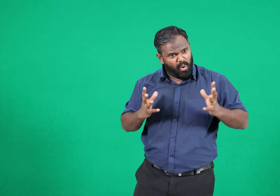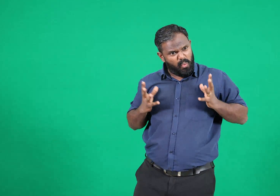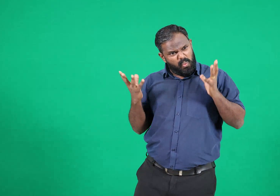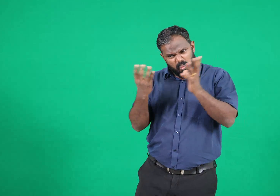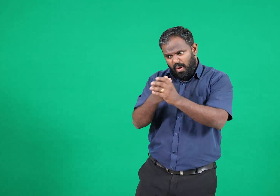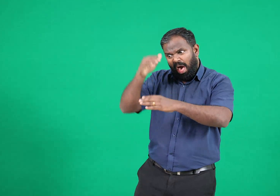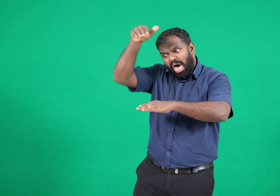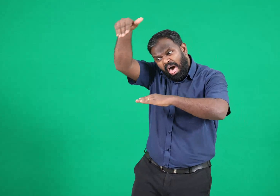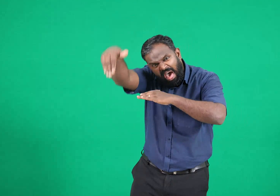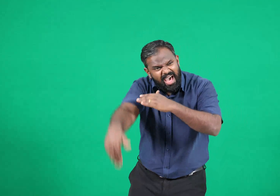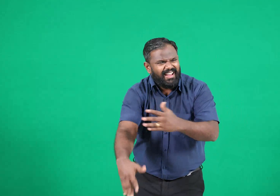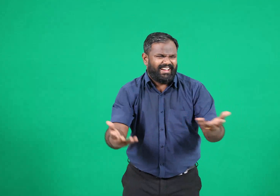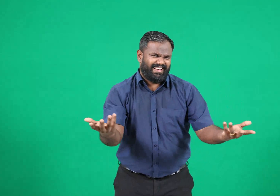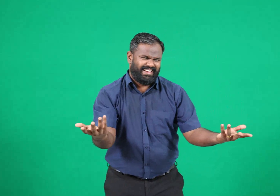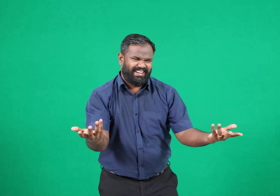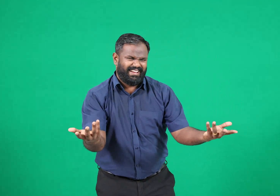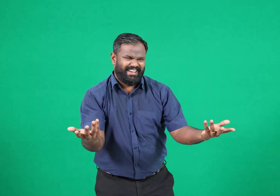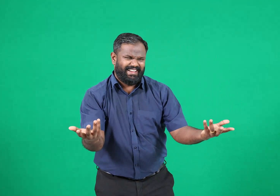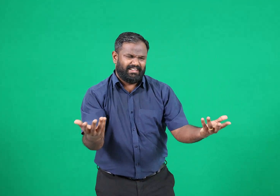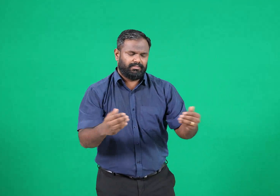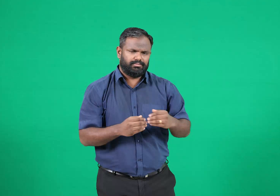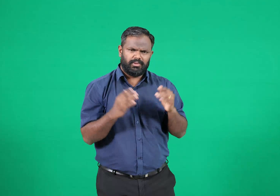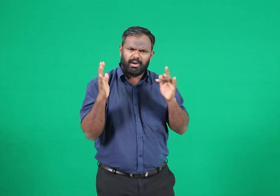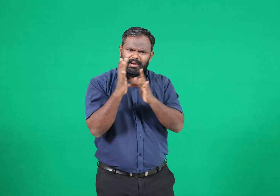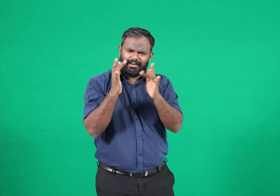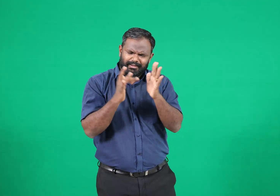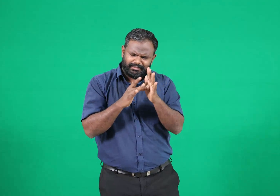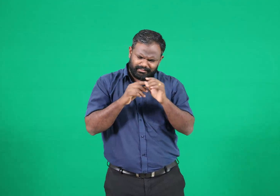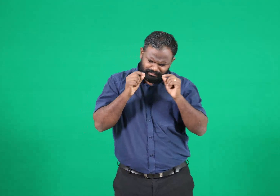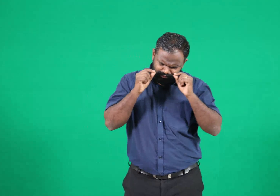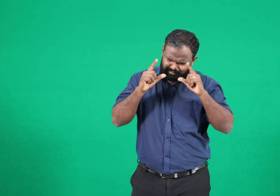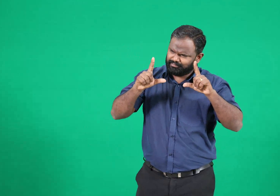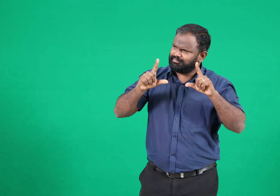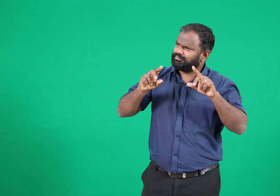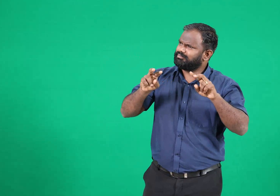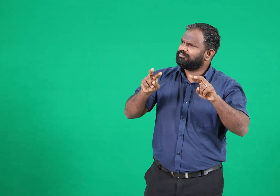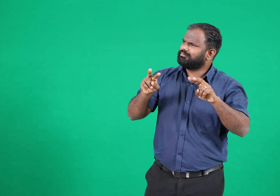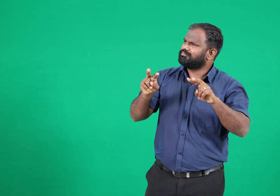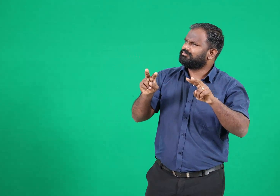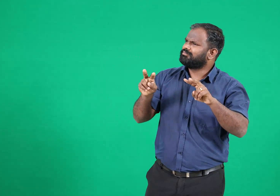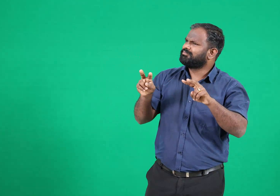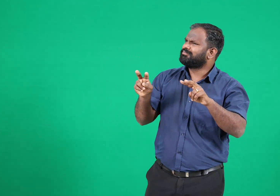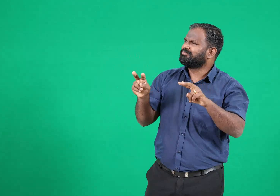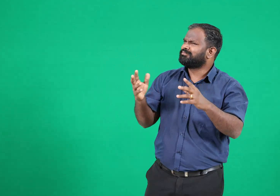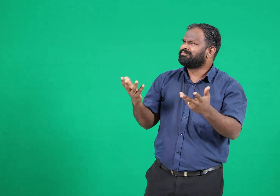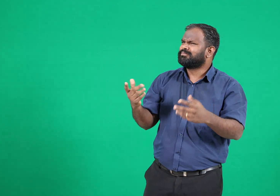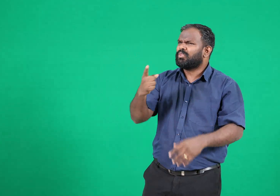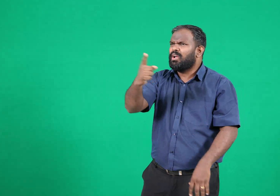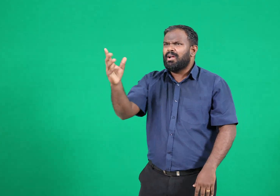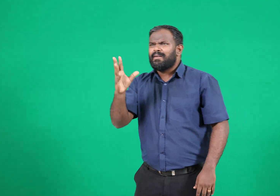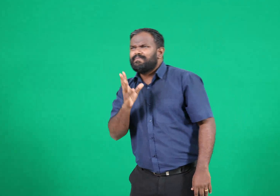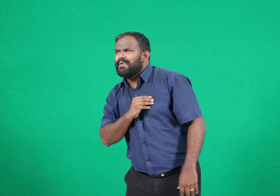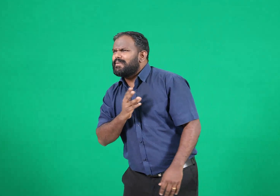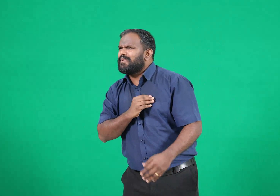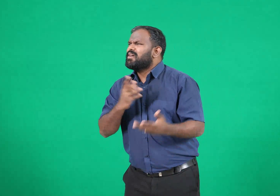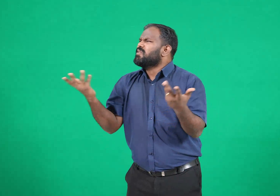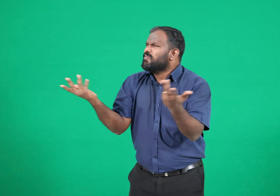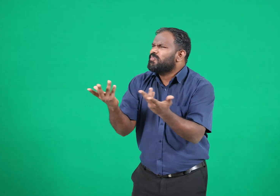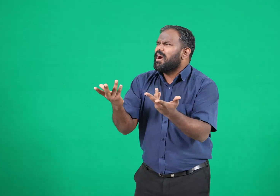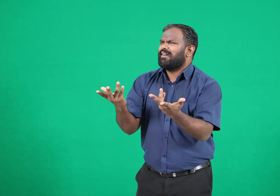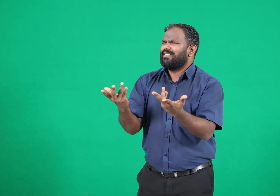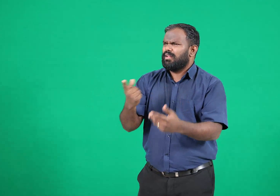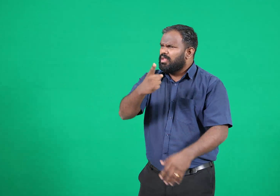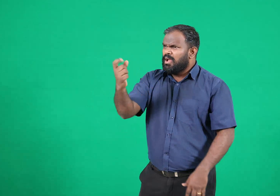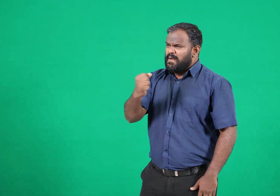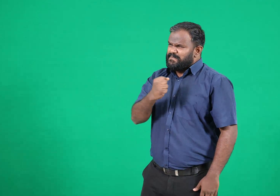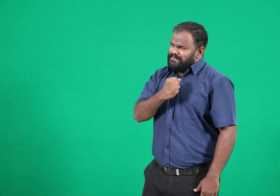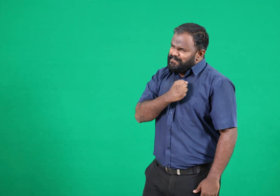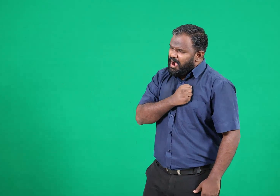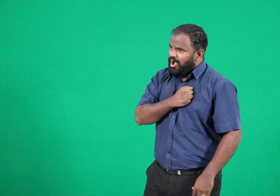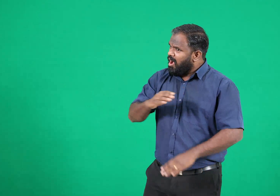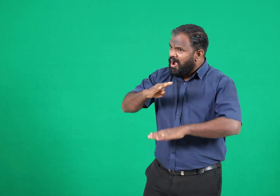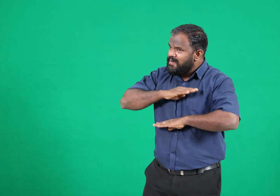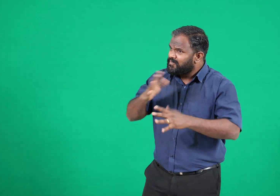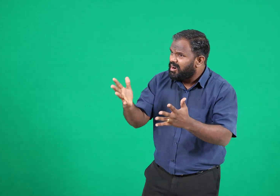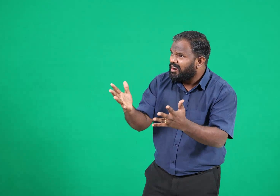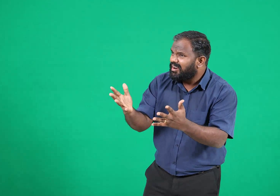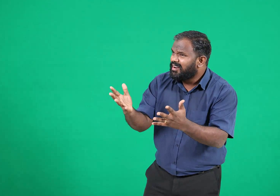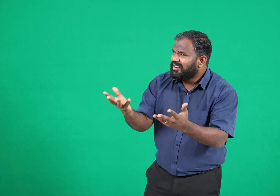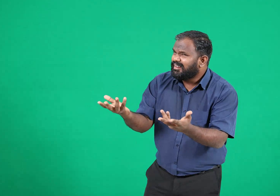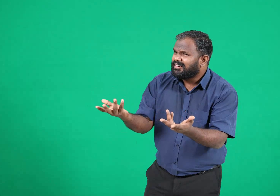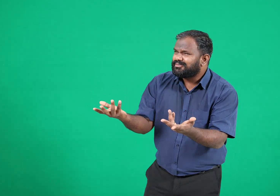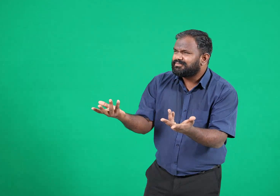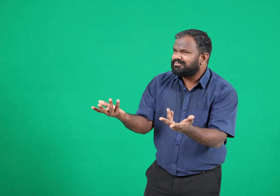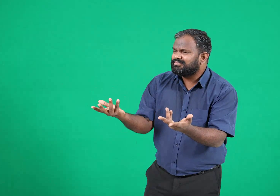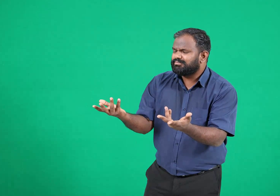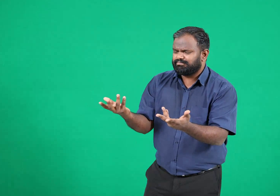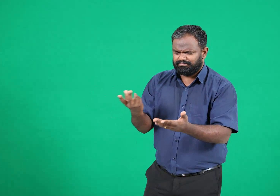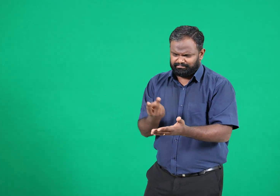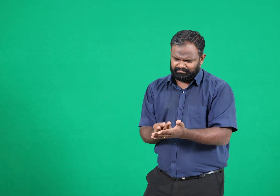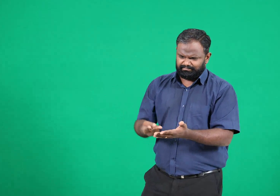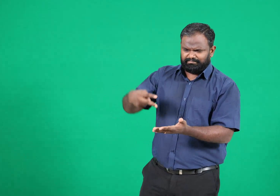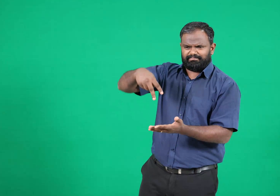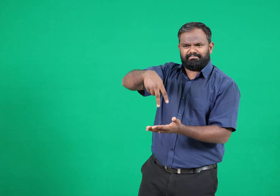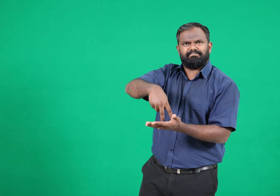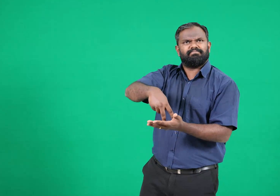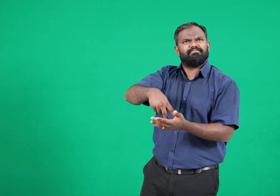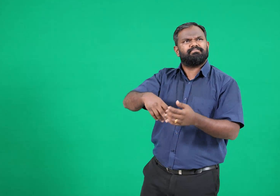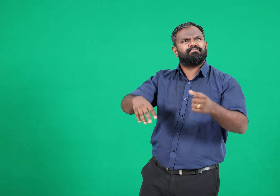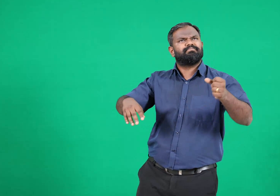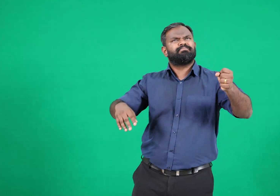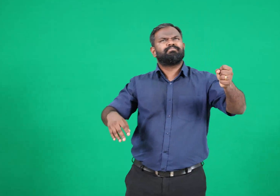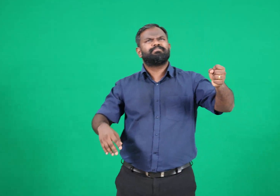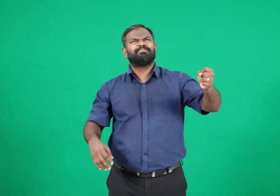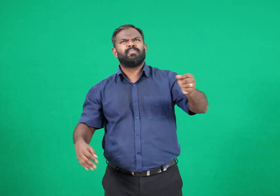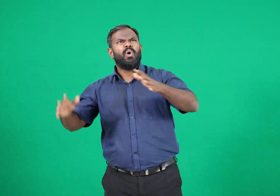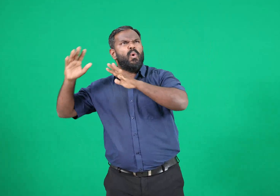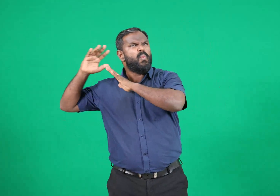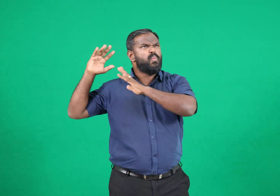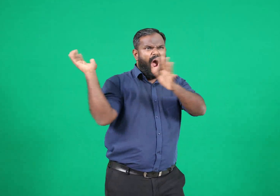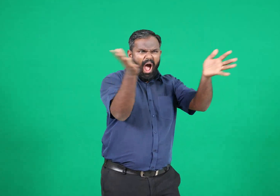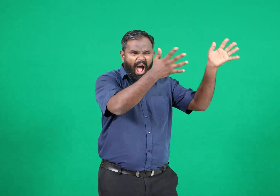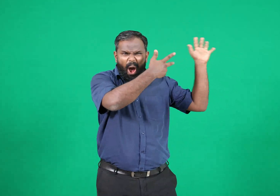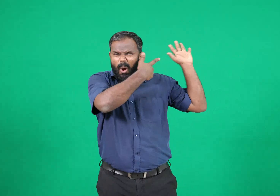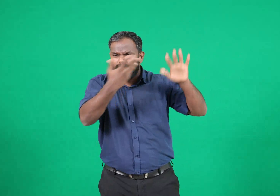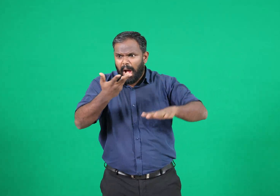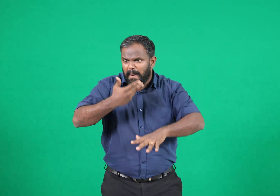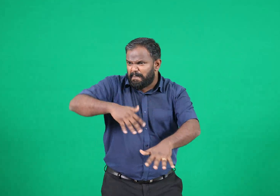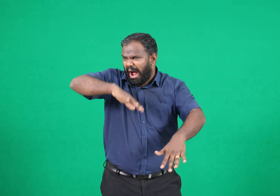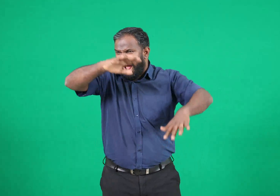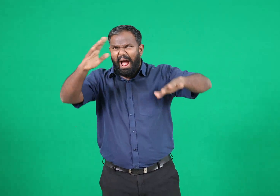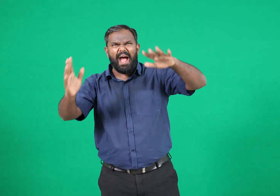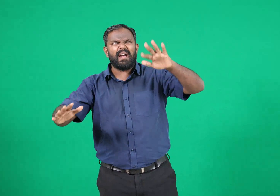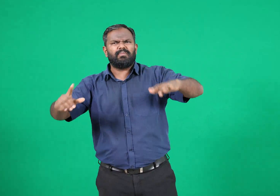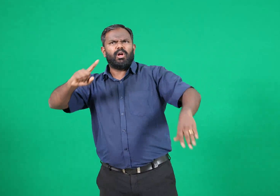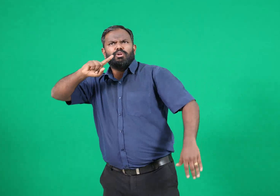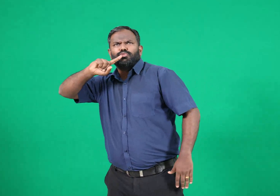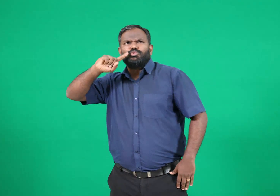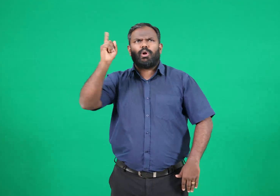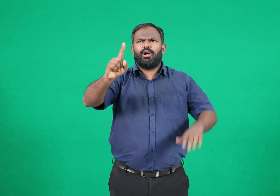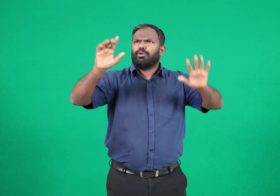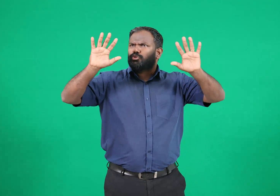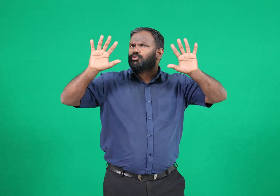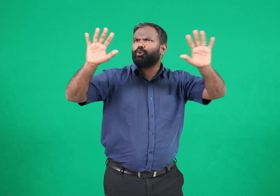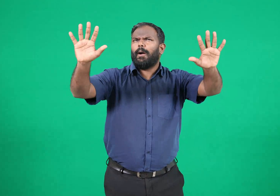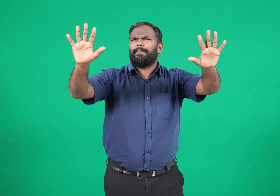"You of little faith," Jesus replied, "why are you so afraid?"